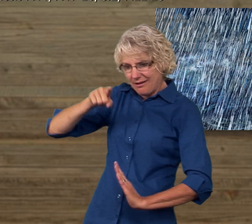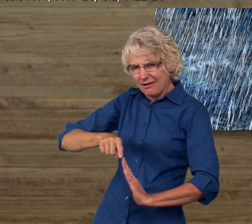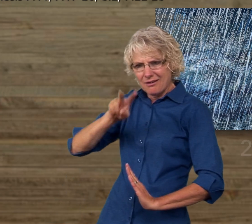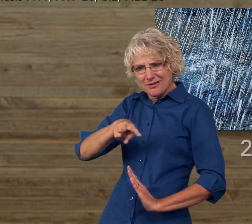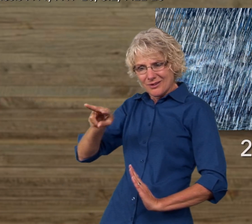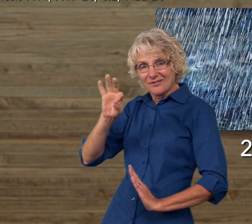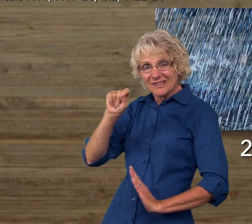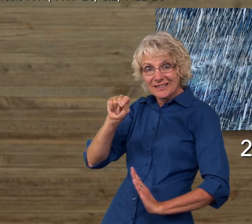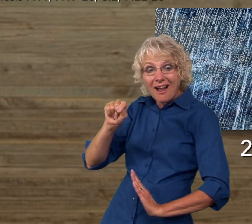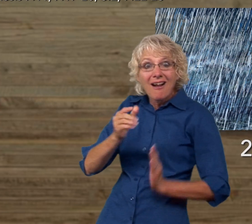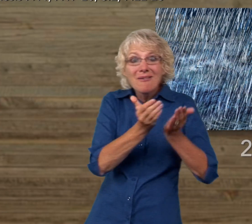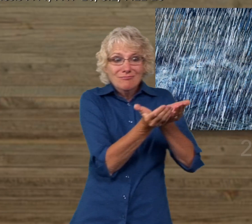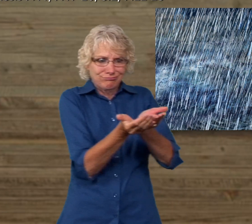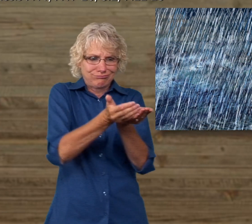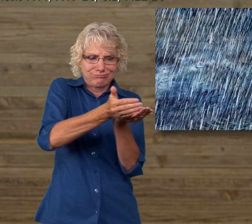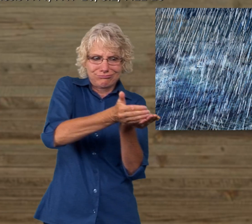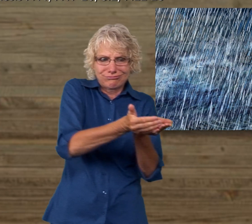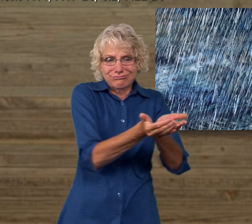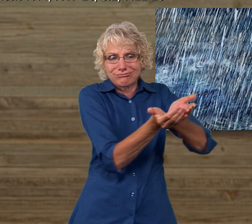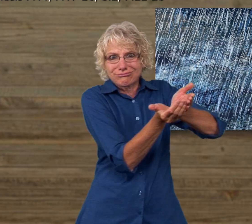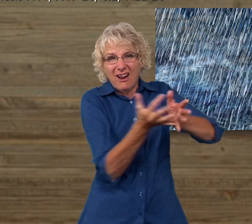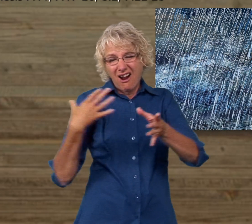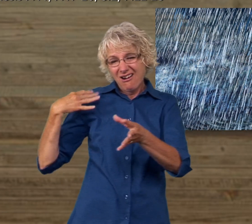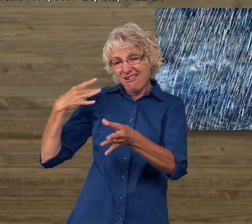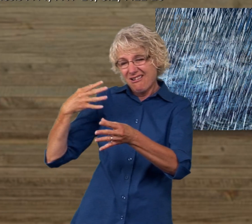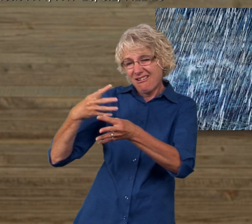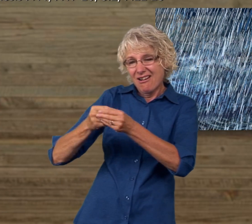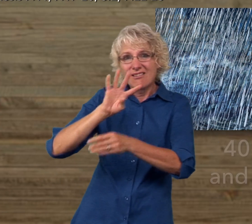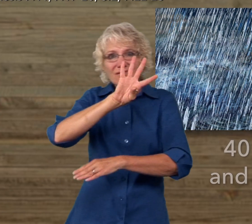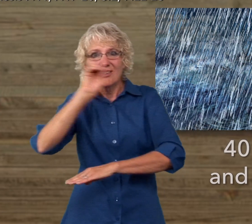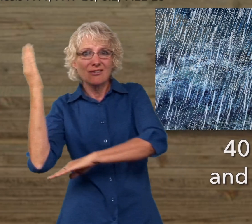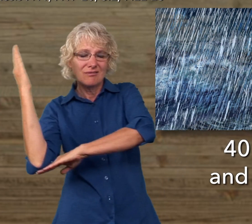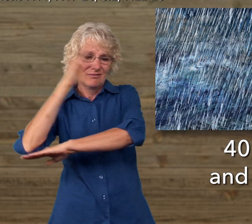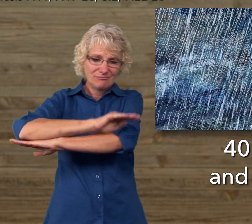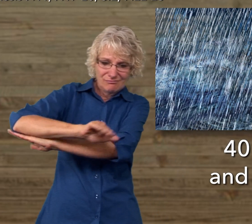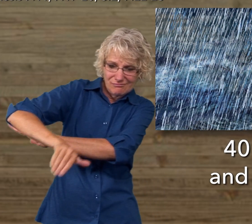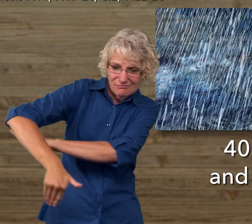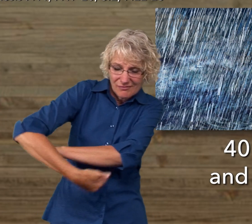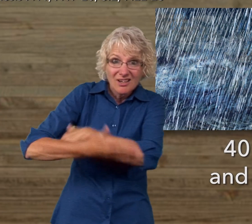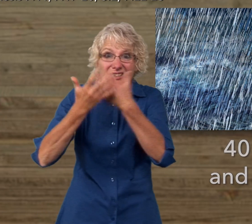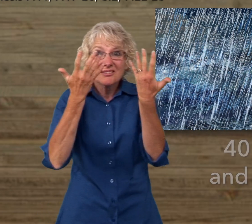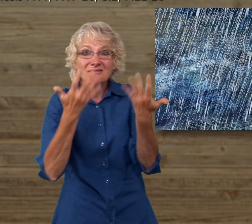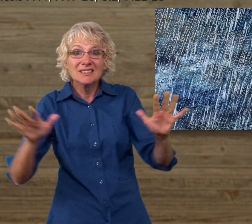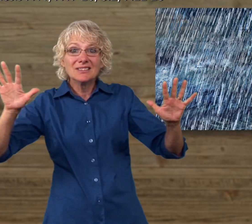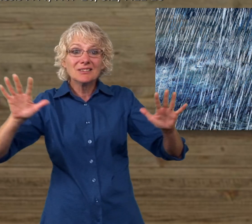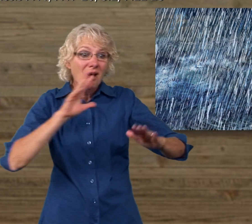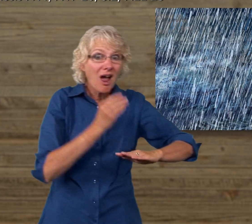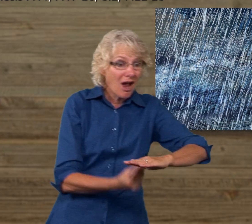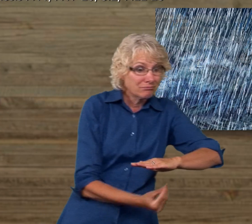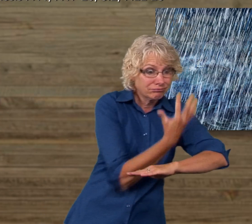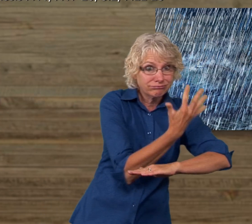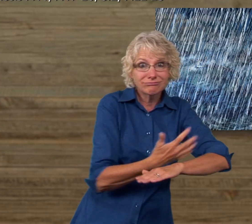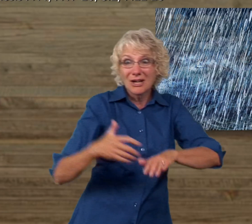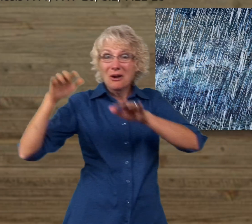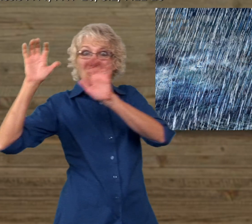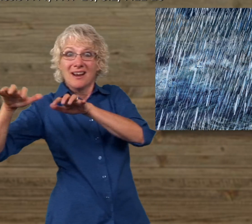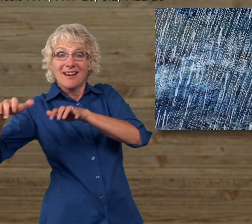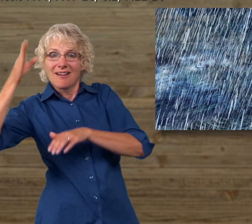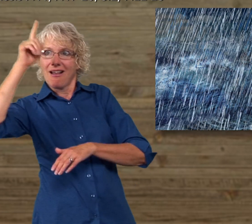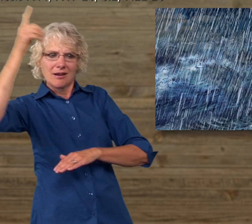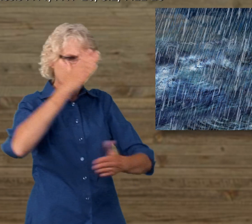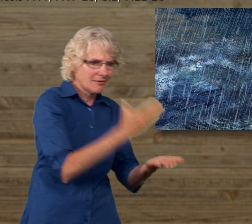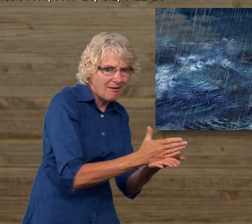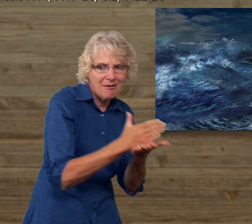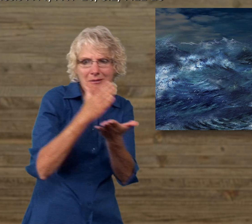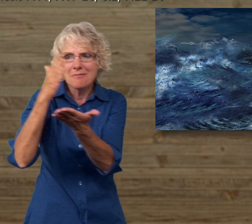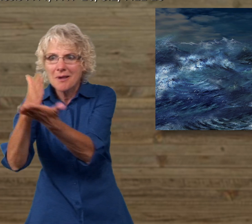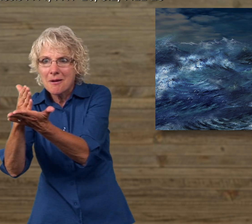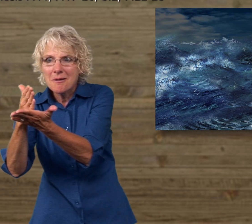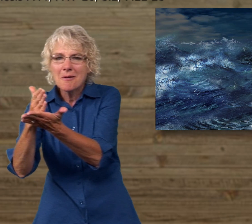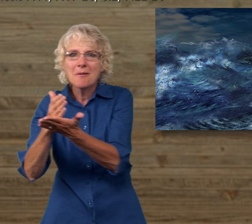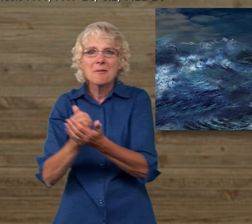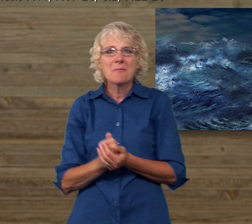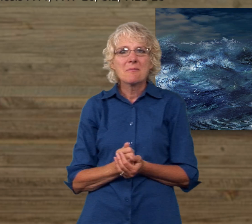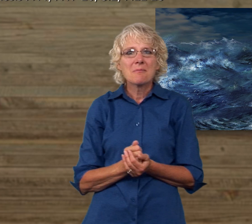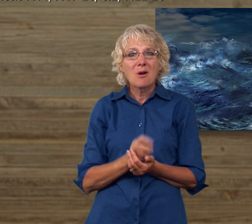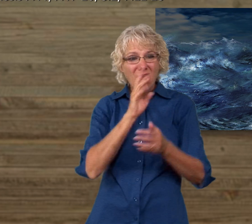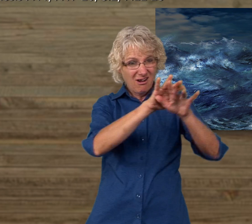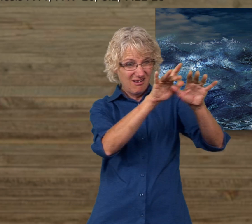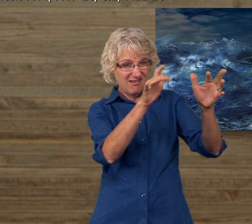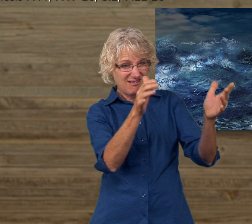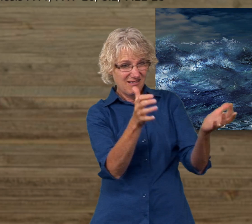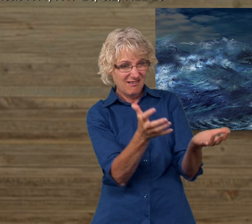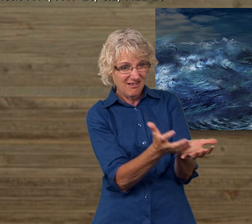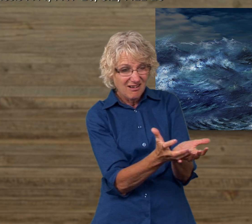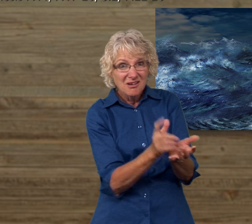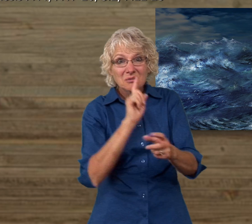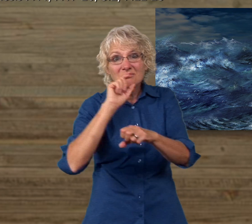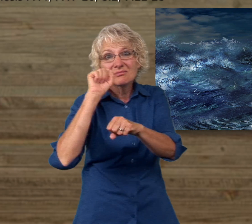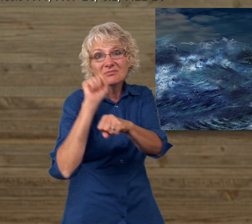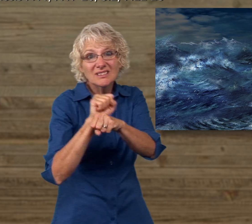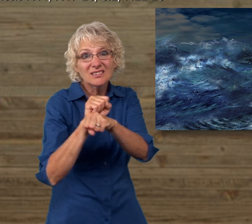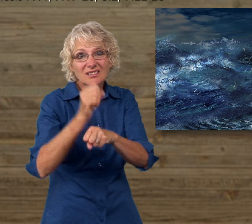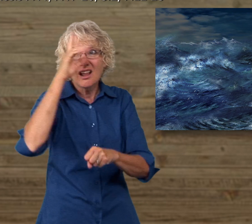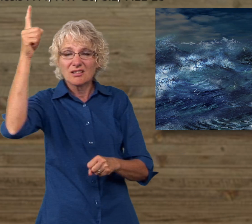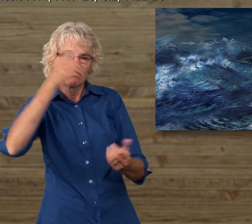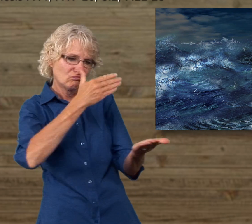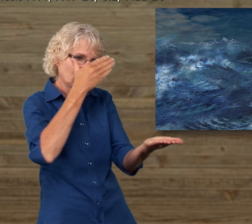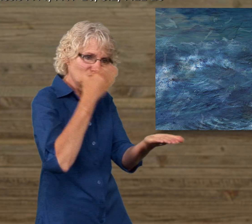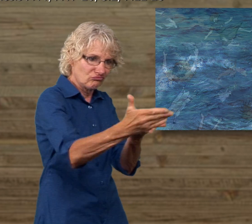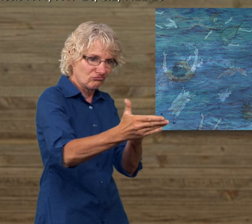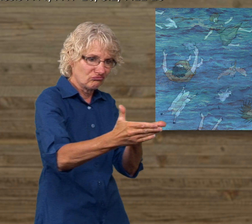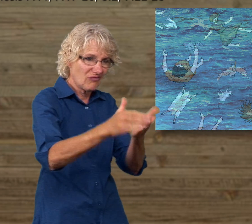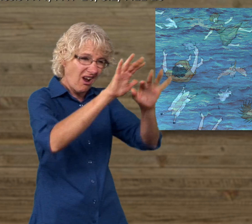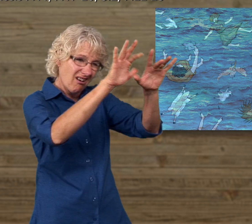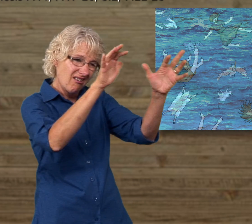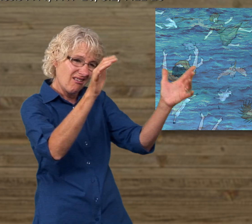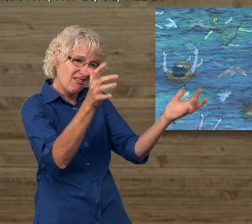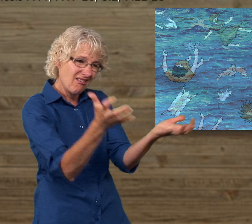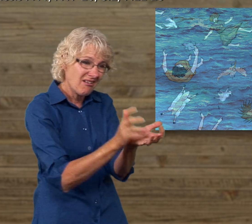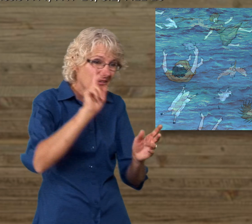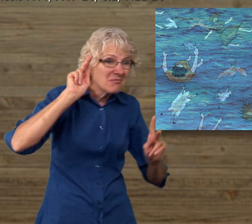Finally, the waters completely inundated the earth, so that all the high mountains under all the heavens were covered. The waters rose and covered the mountaintops to a depth of fifteen cubits.